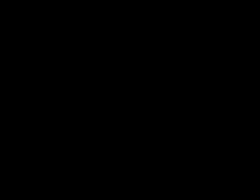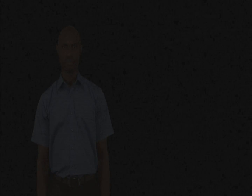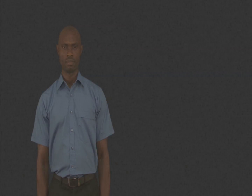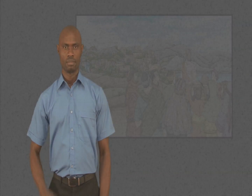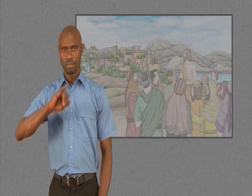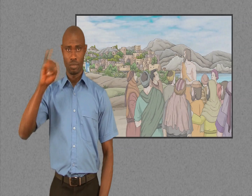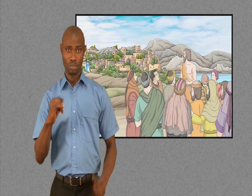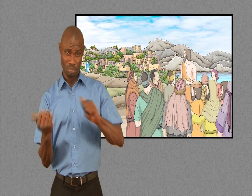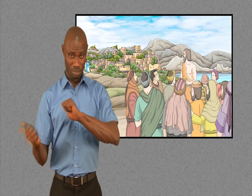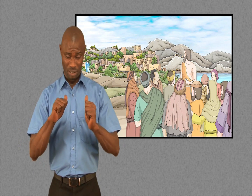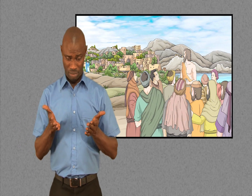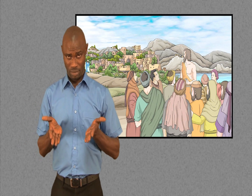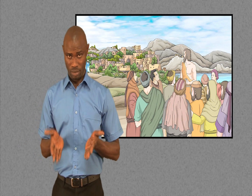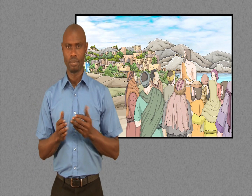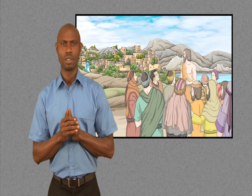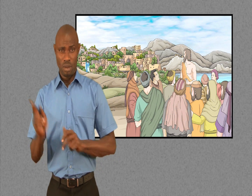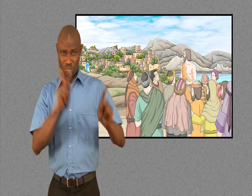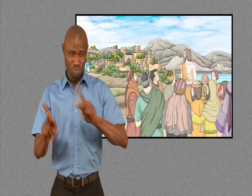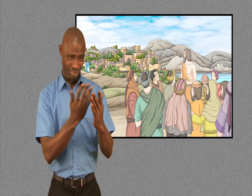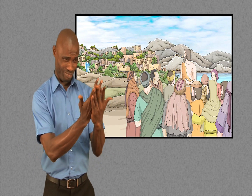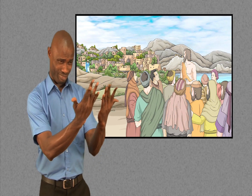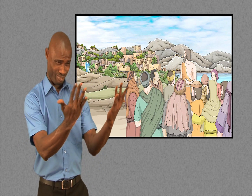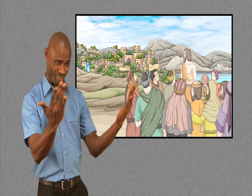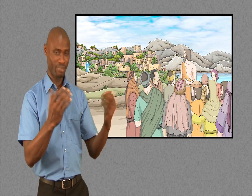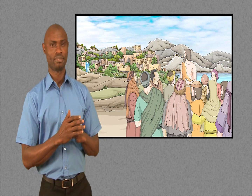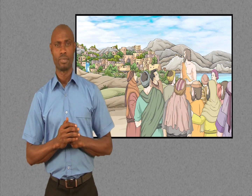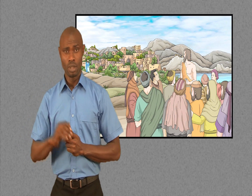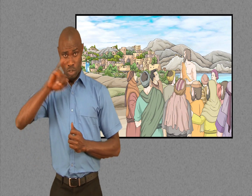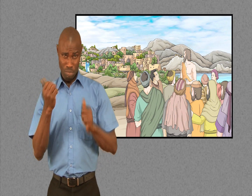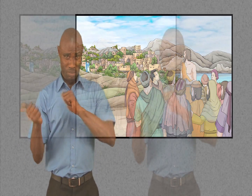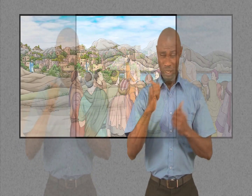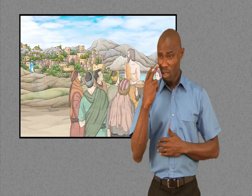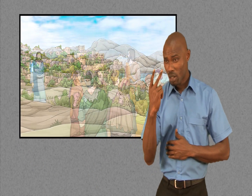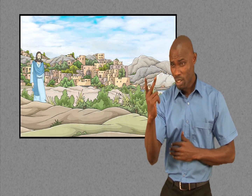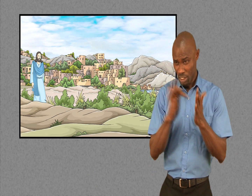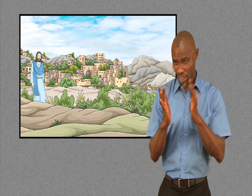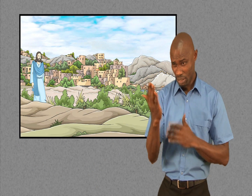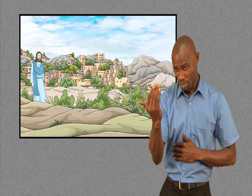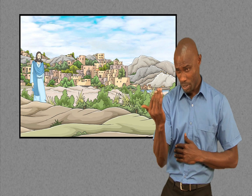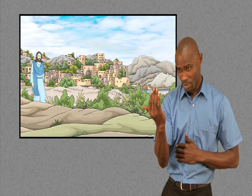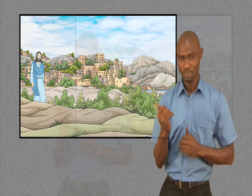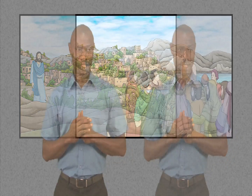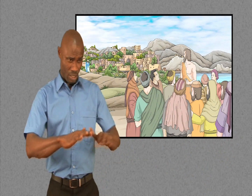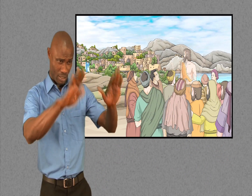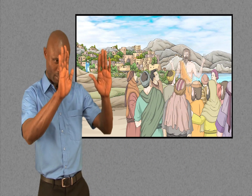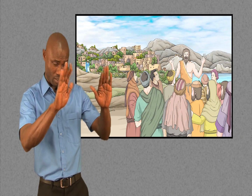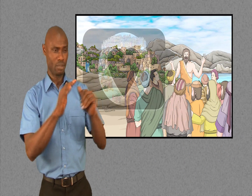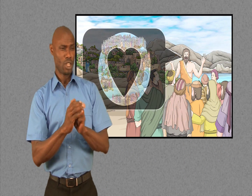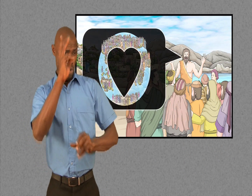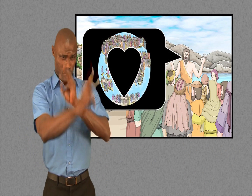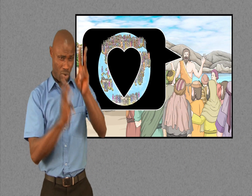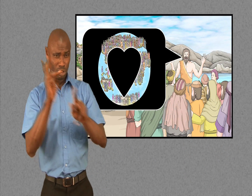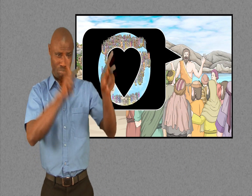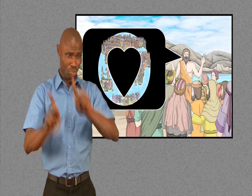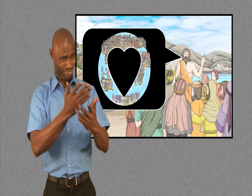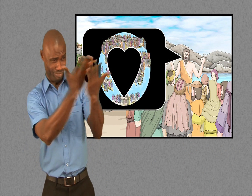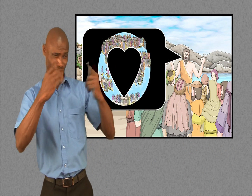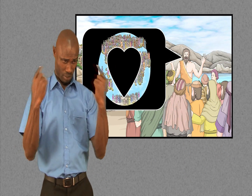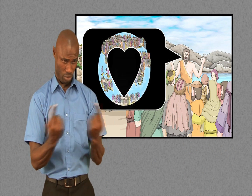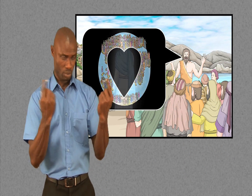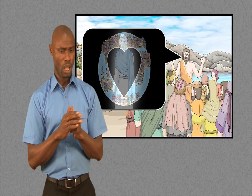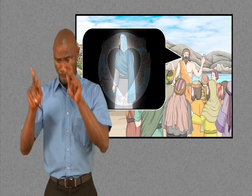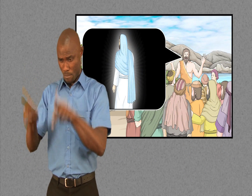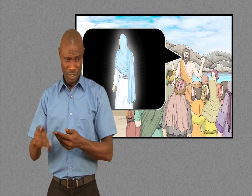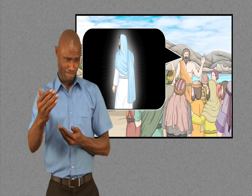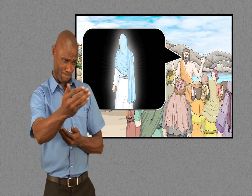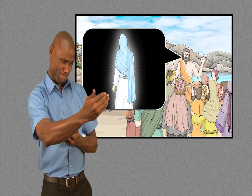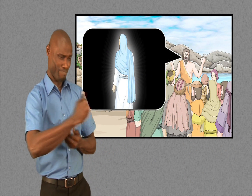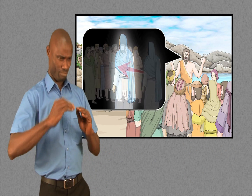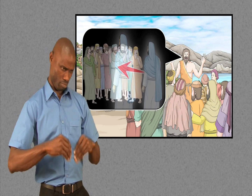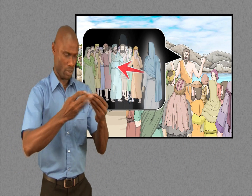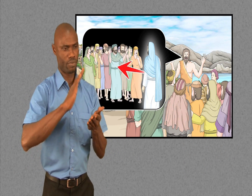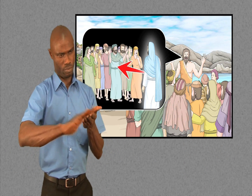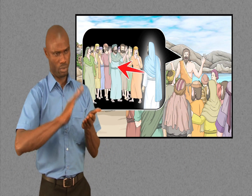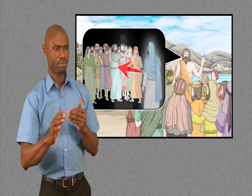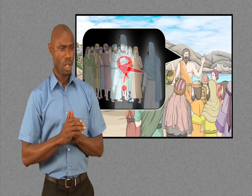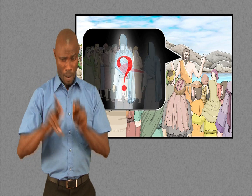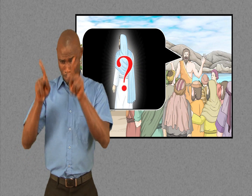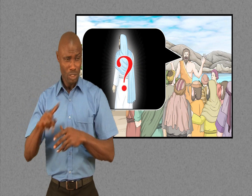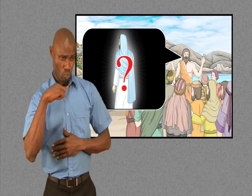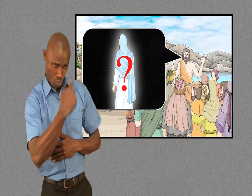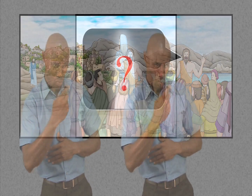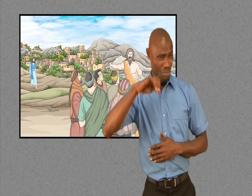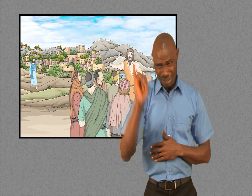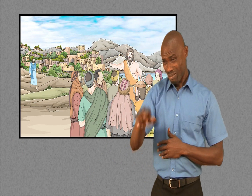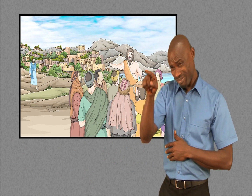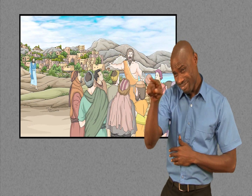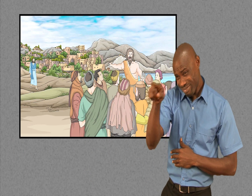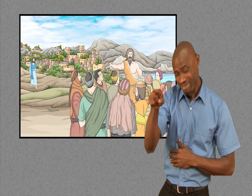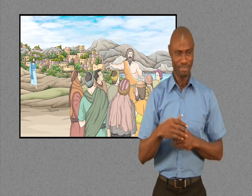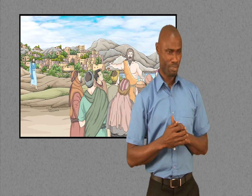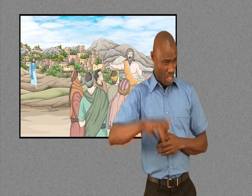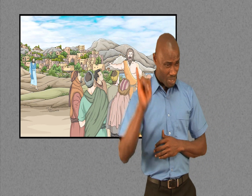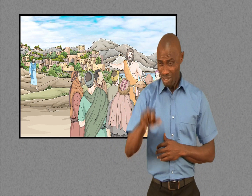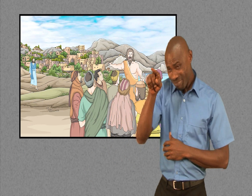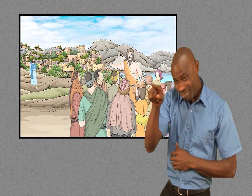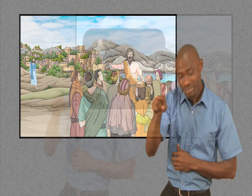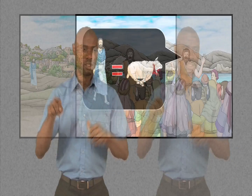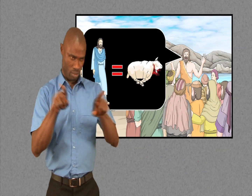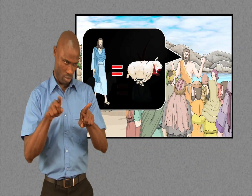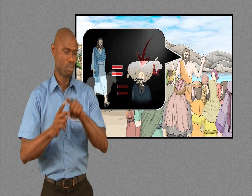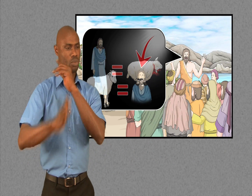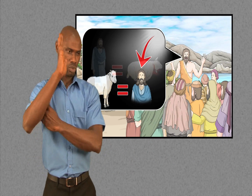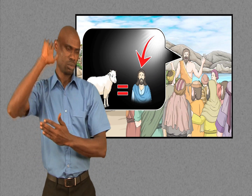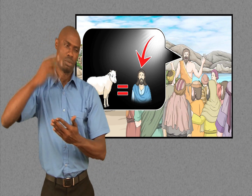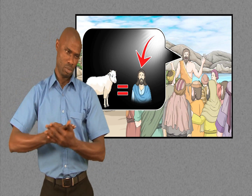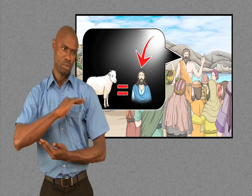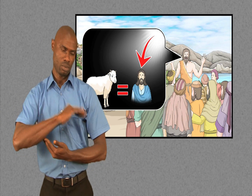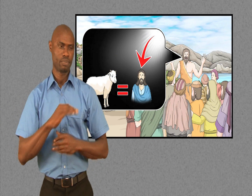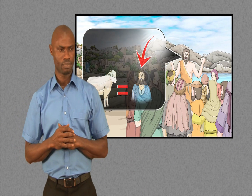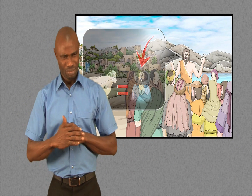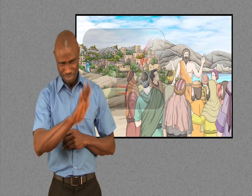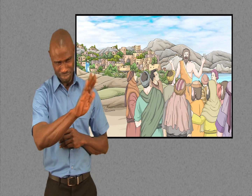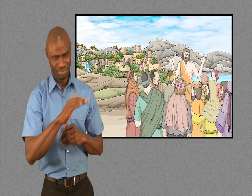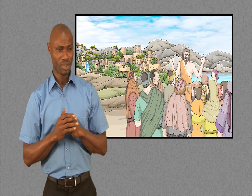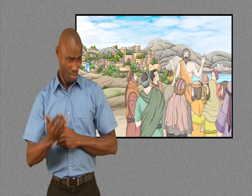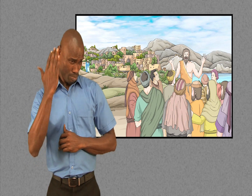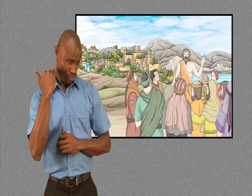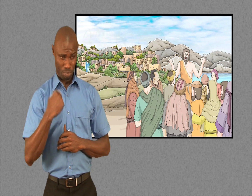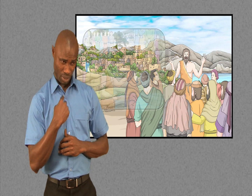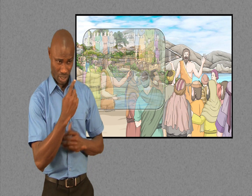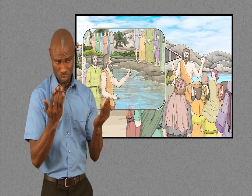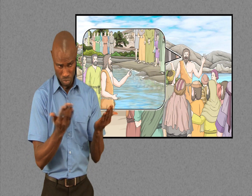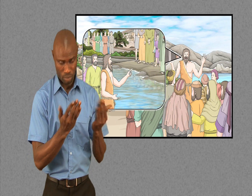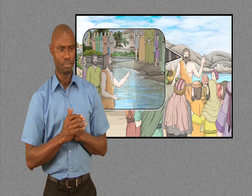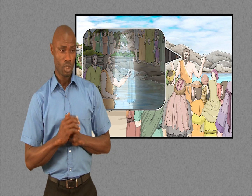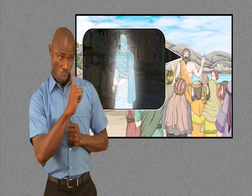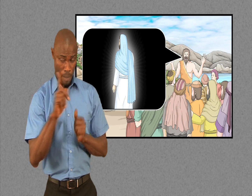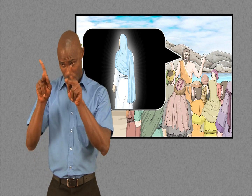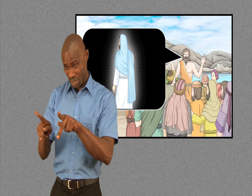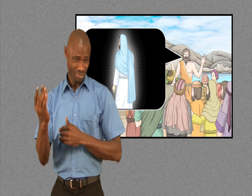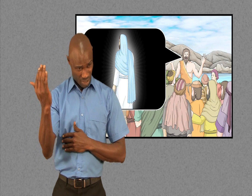The next day John saw Jesus coming toward him and said, “Look, the Lamb of God, who takes away the sin of the world!